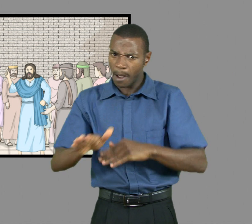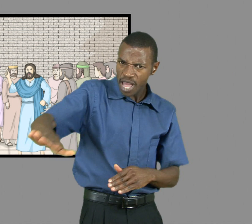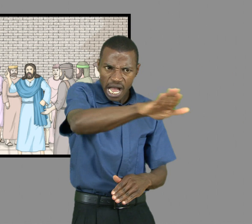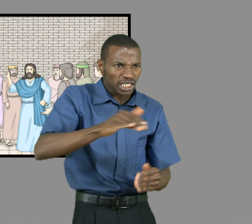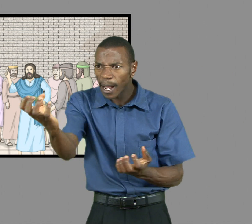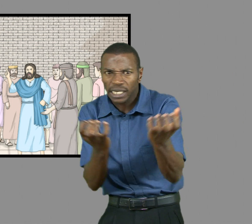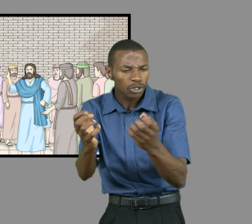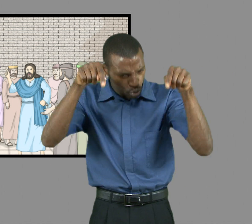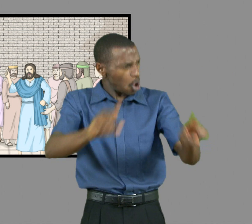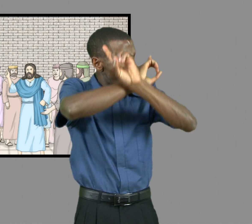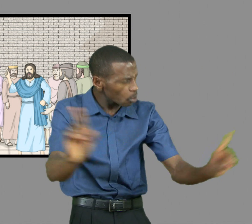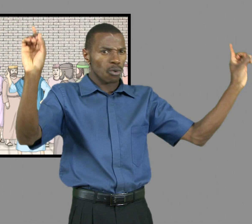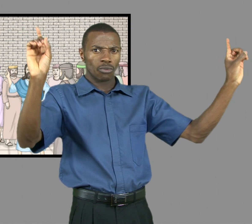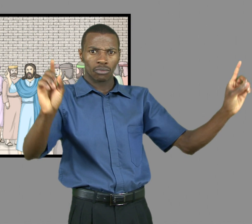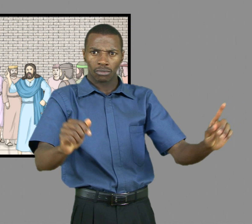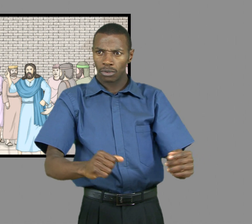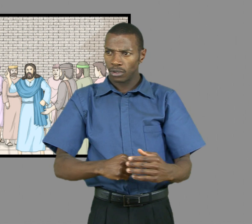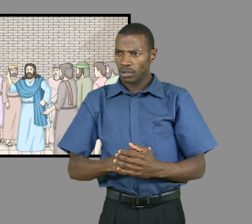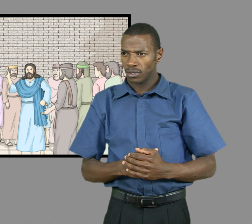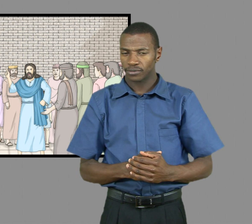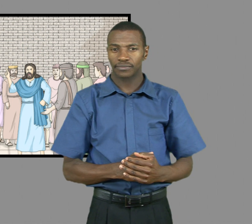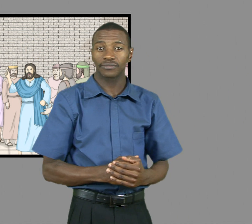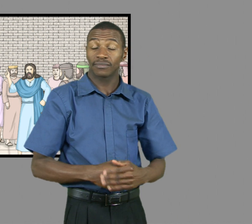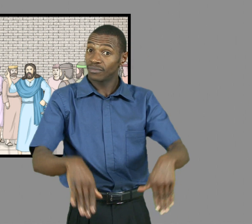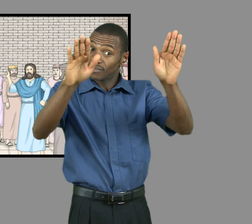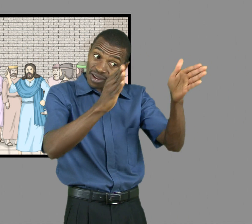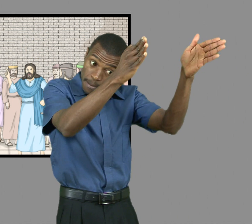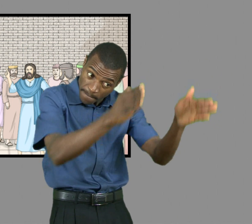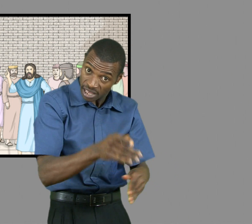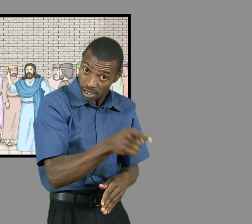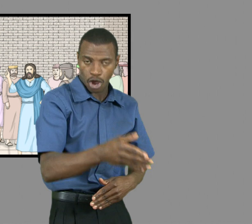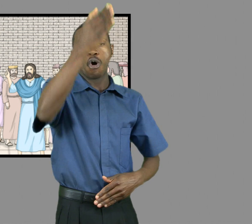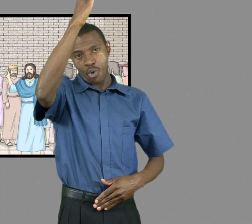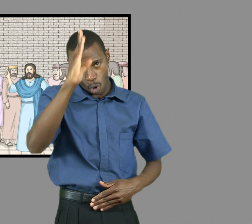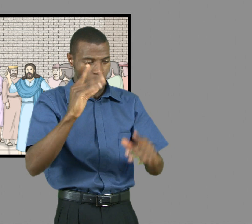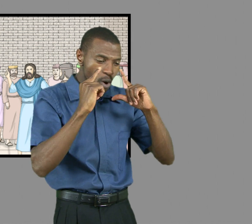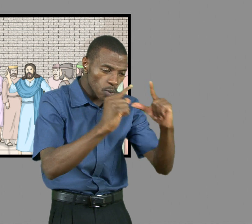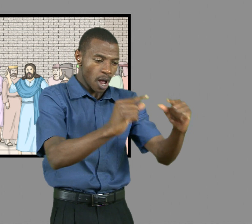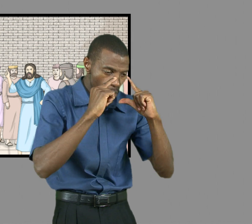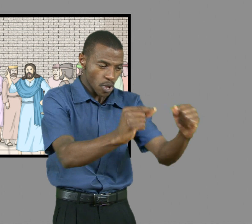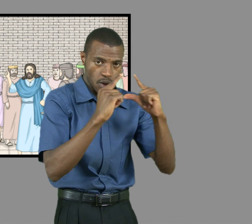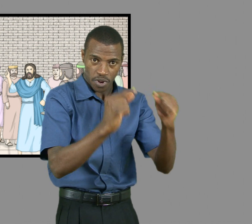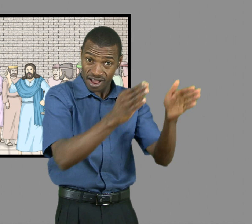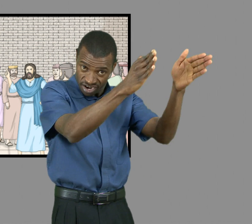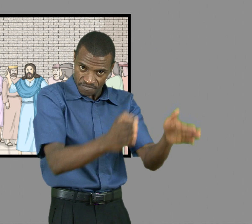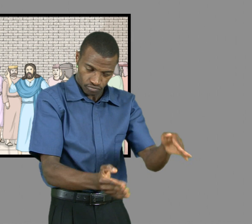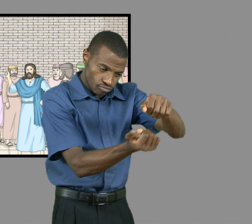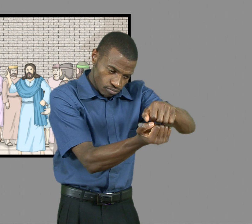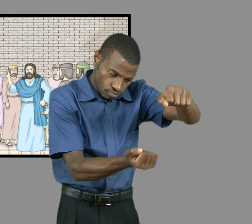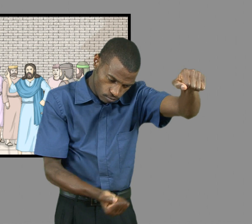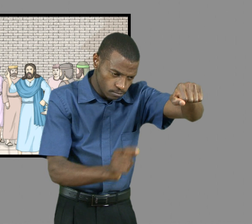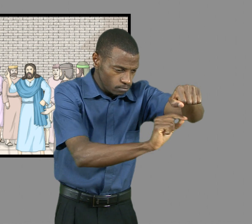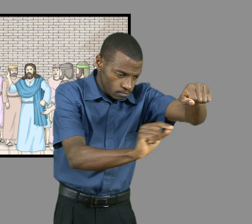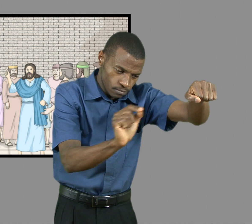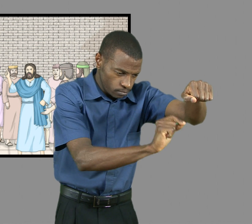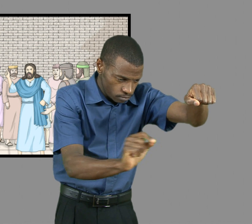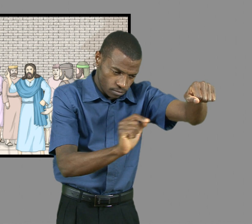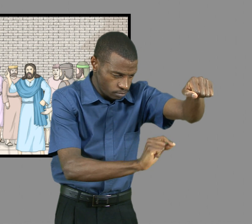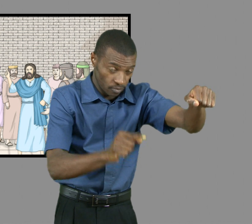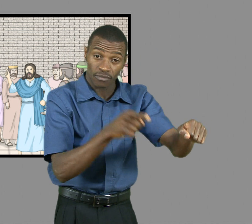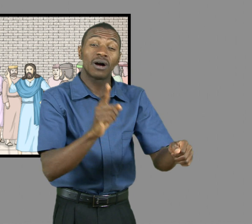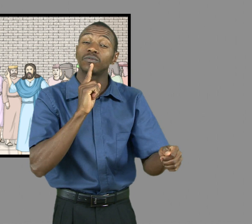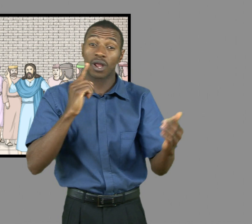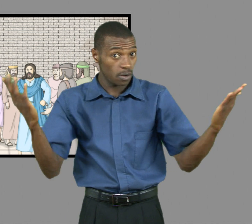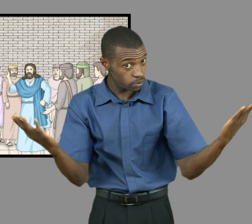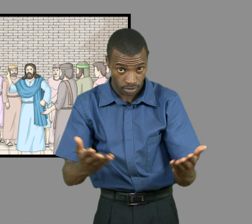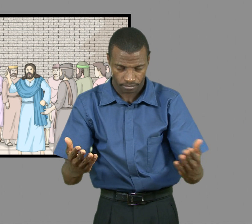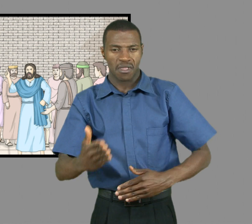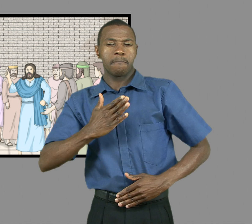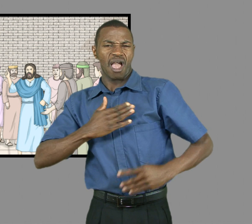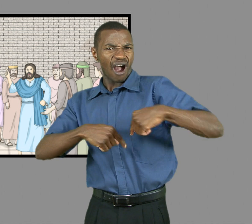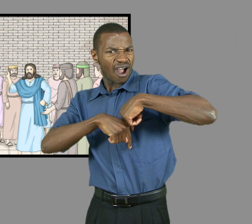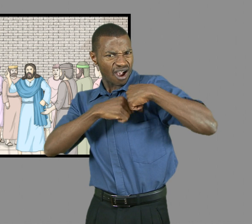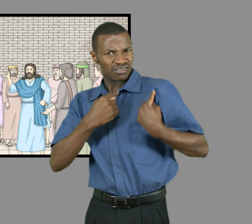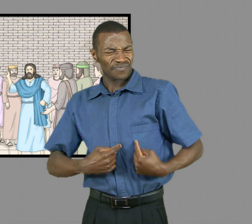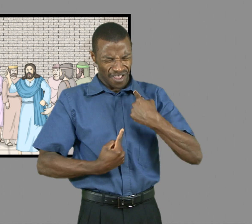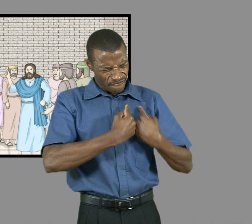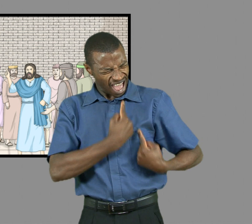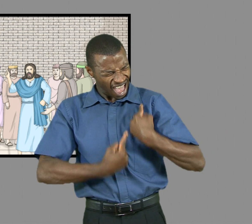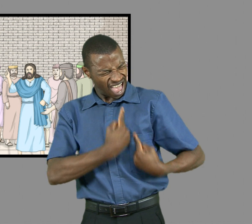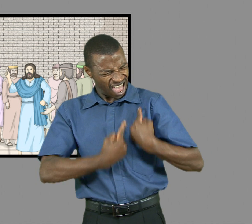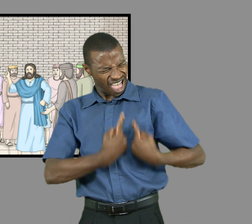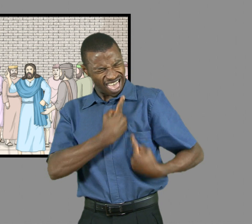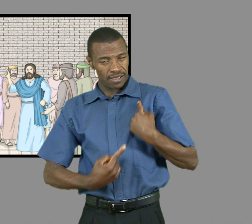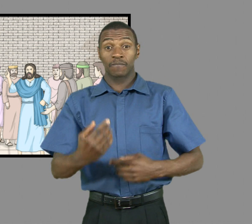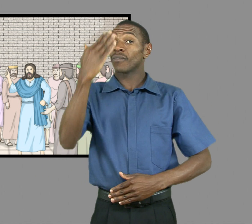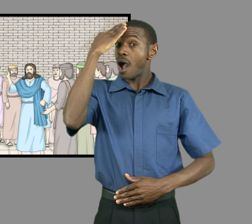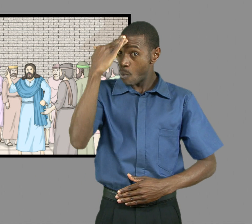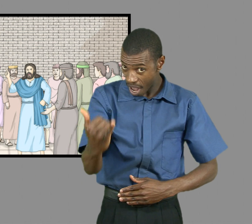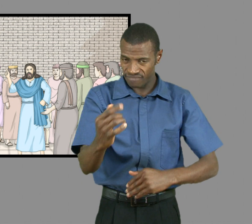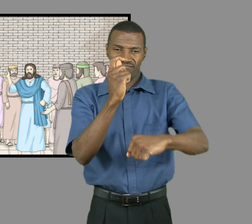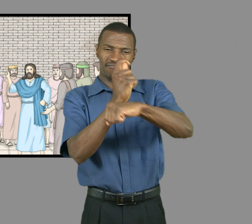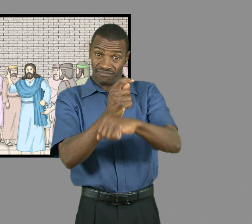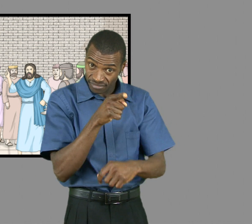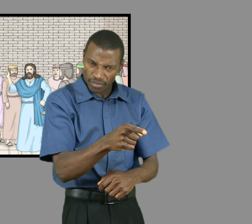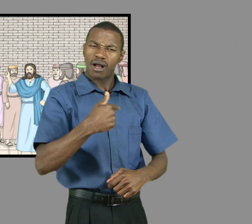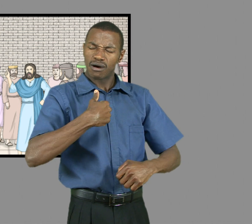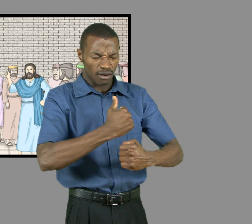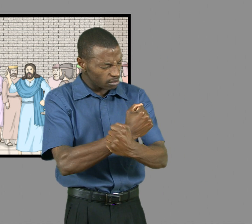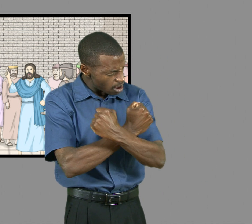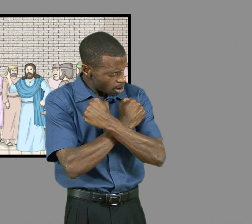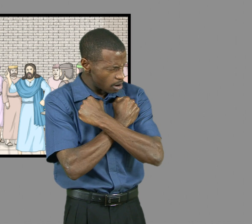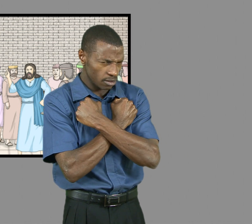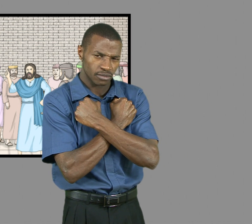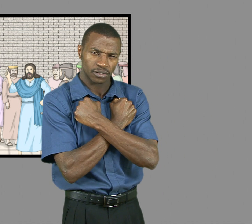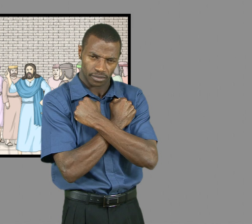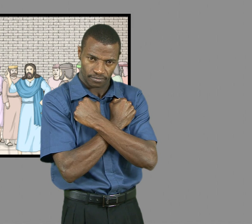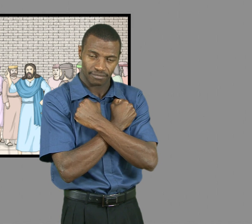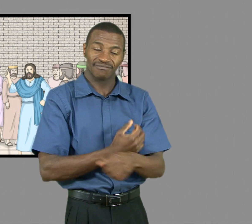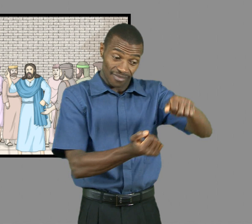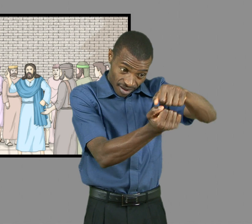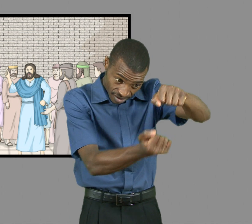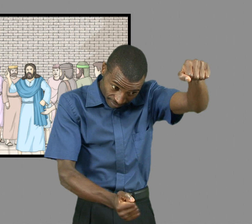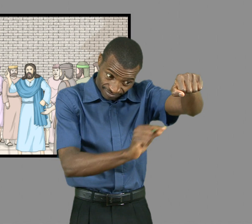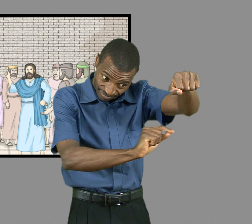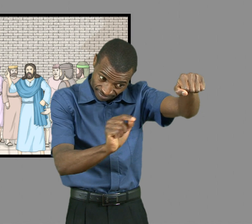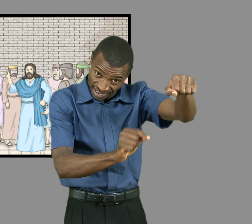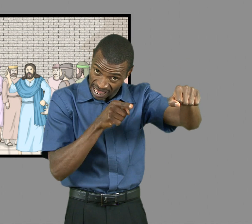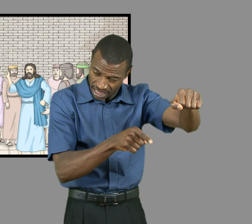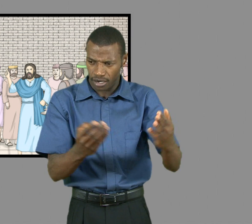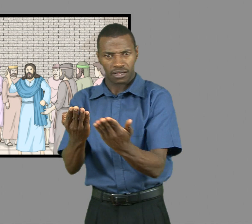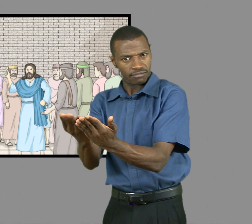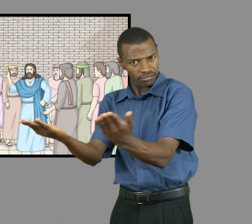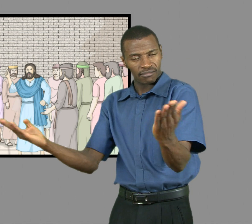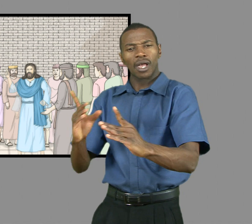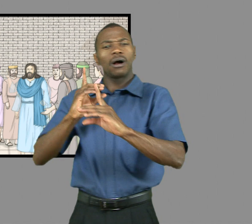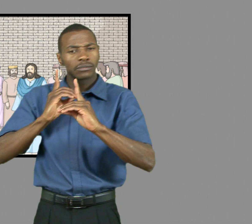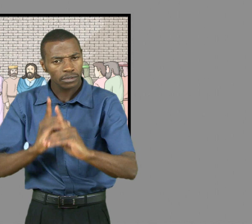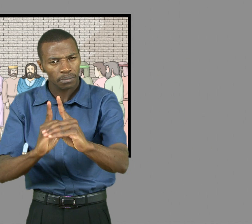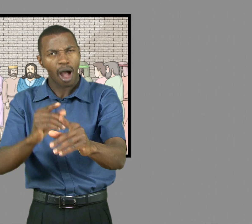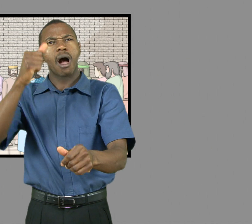How dare you turn My Father’s house into a marketplace!”